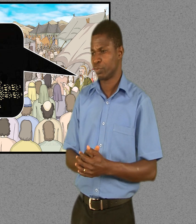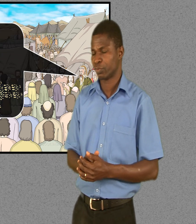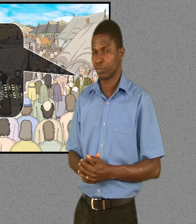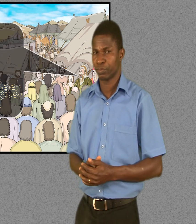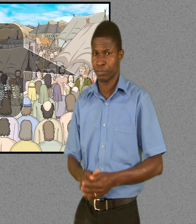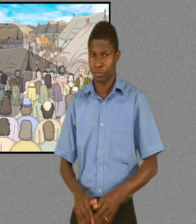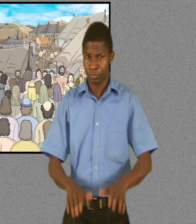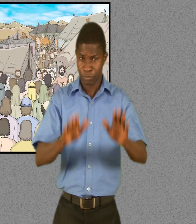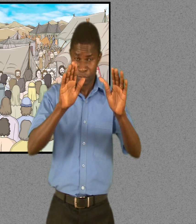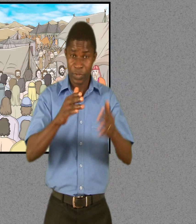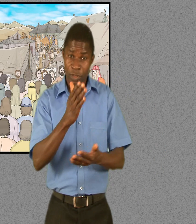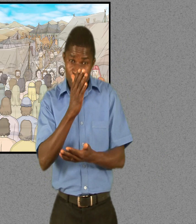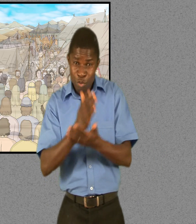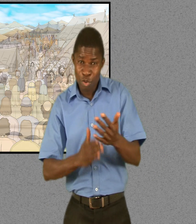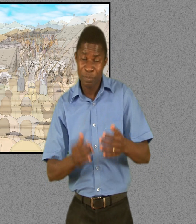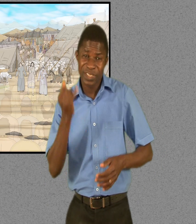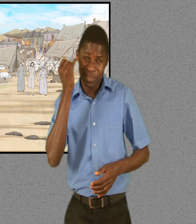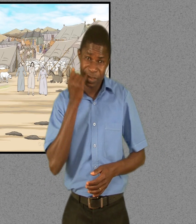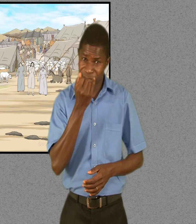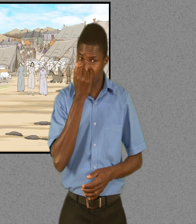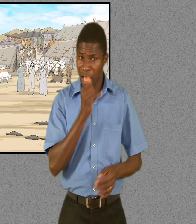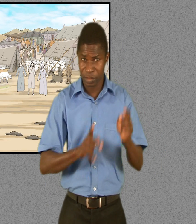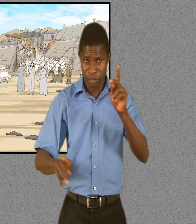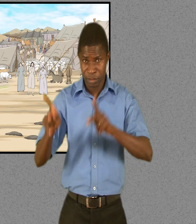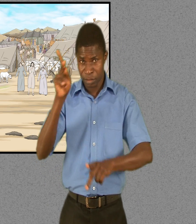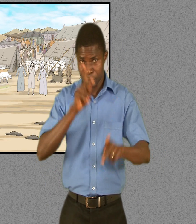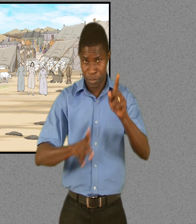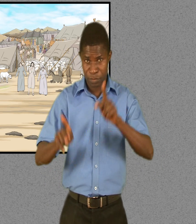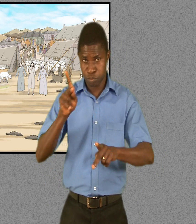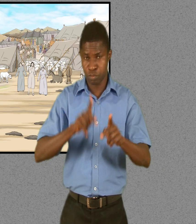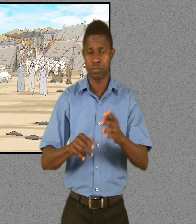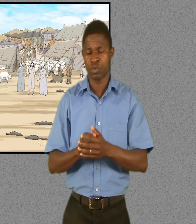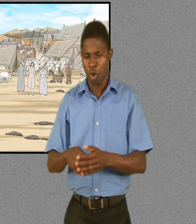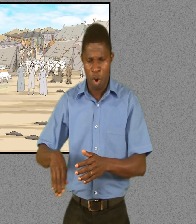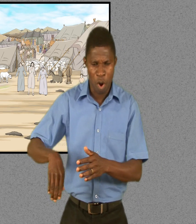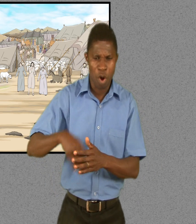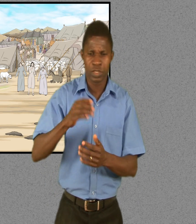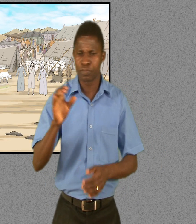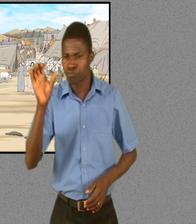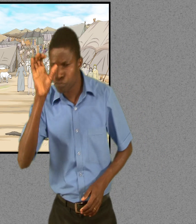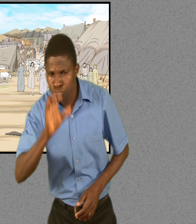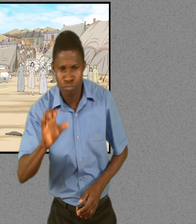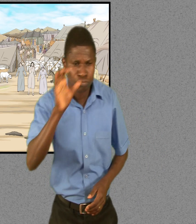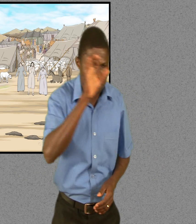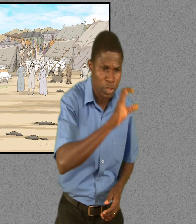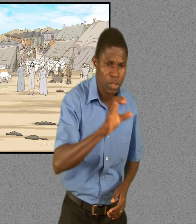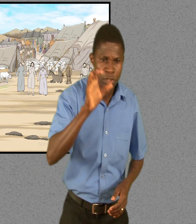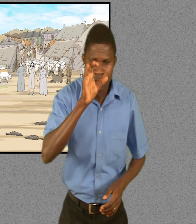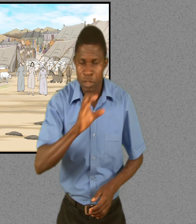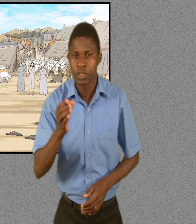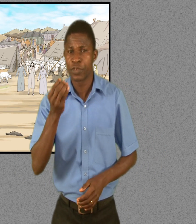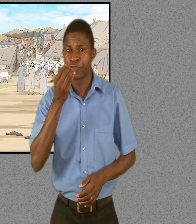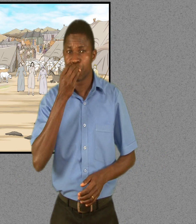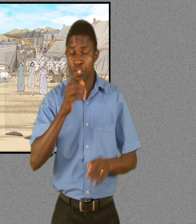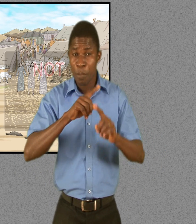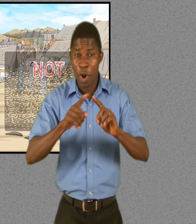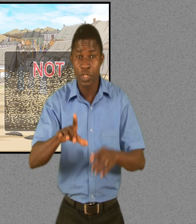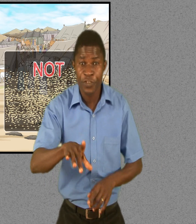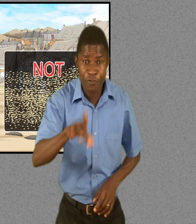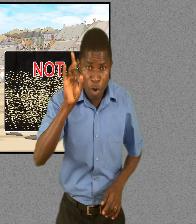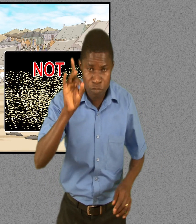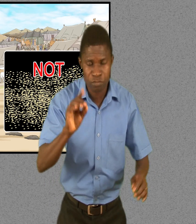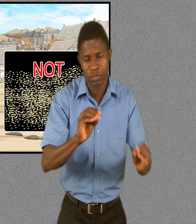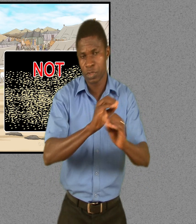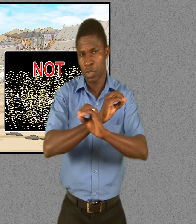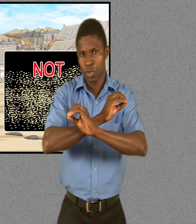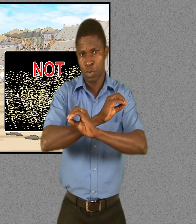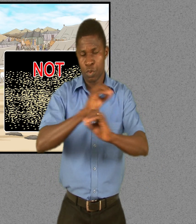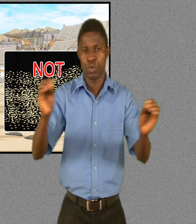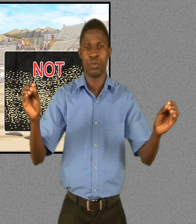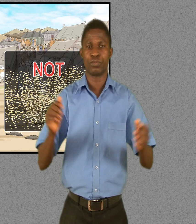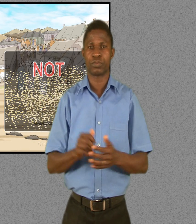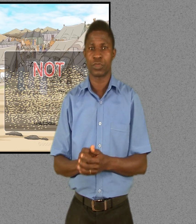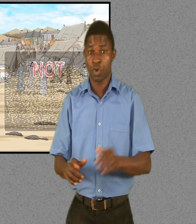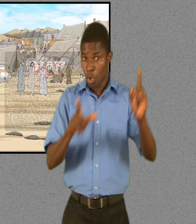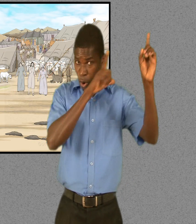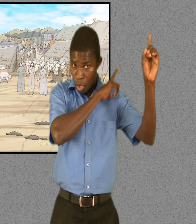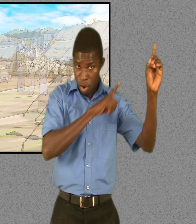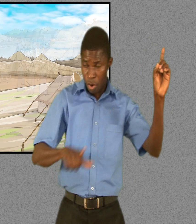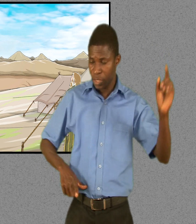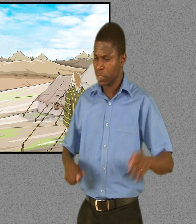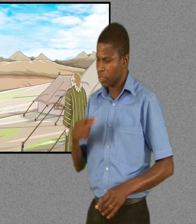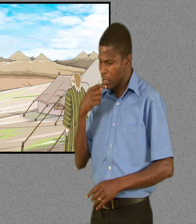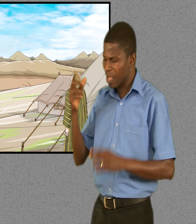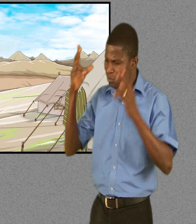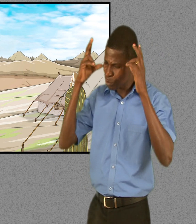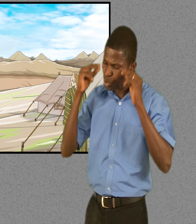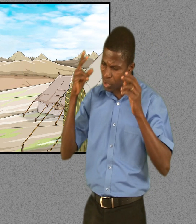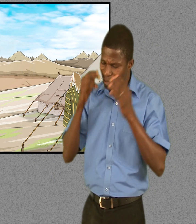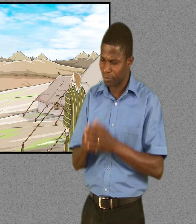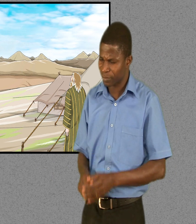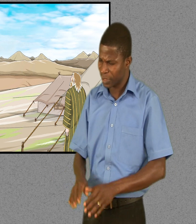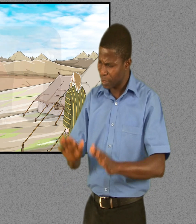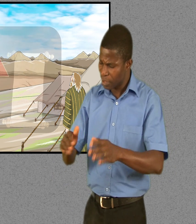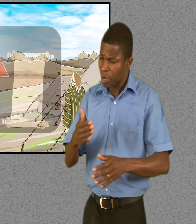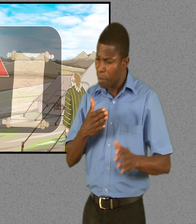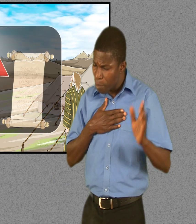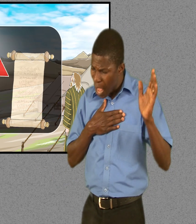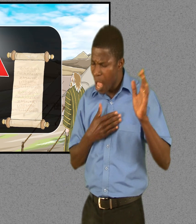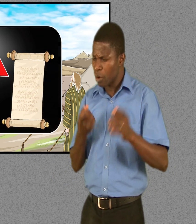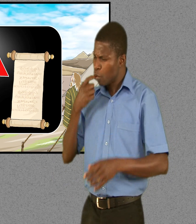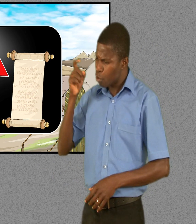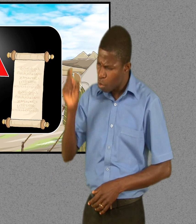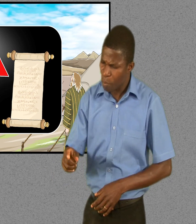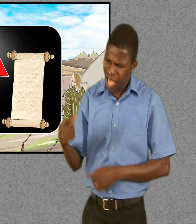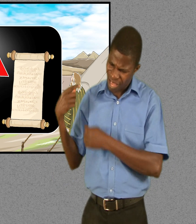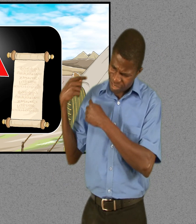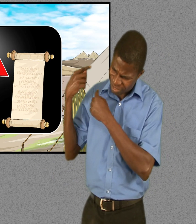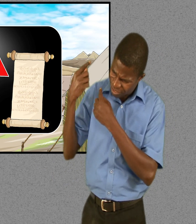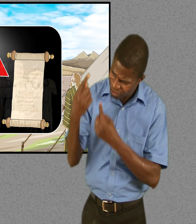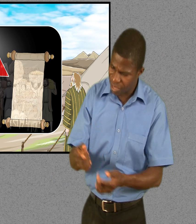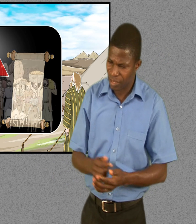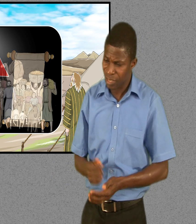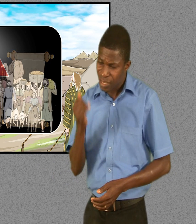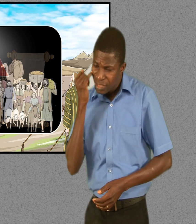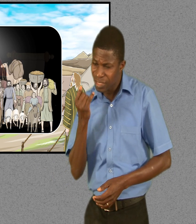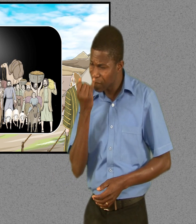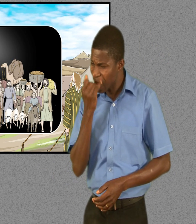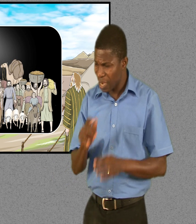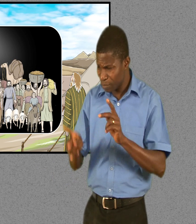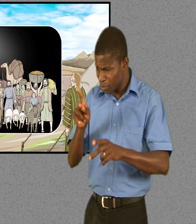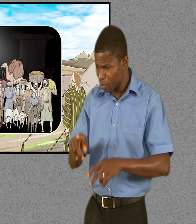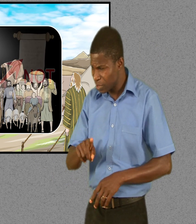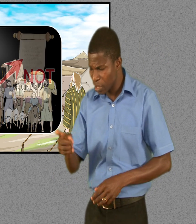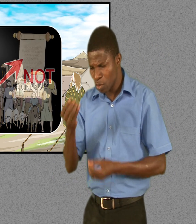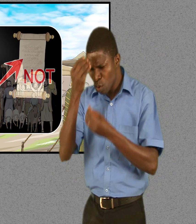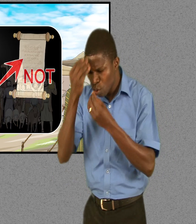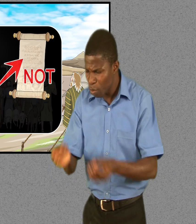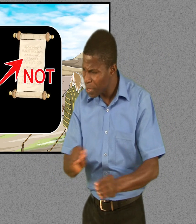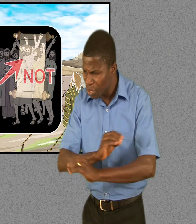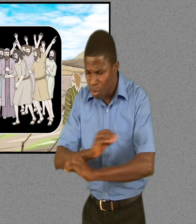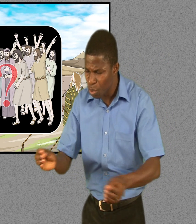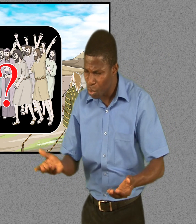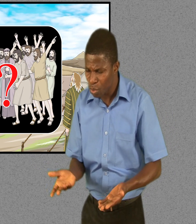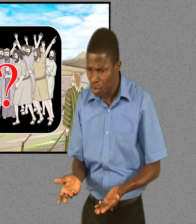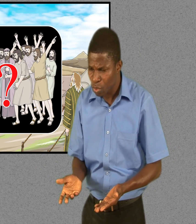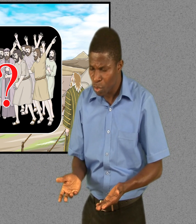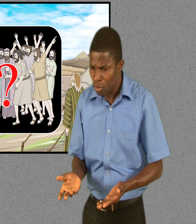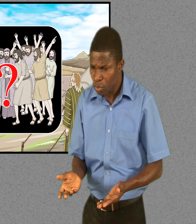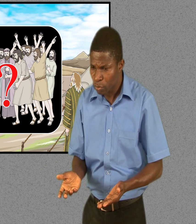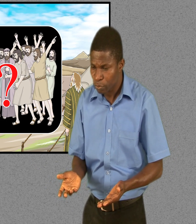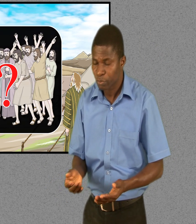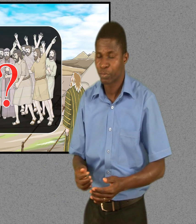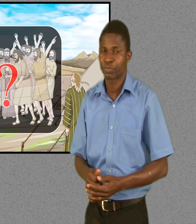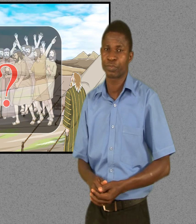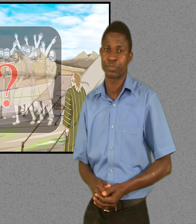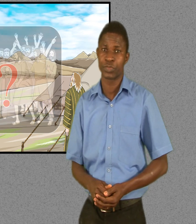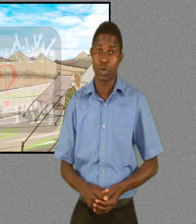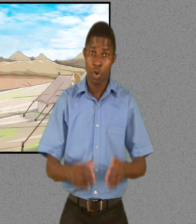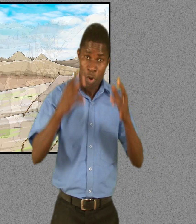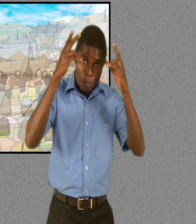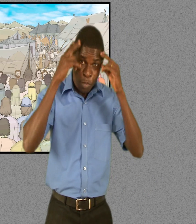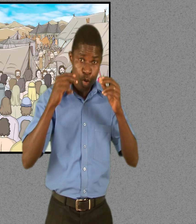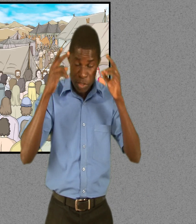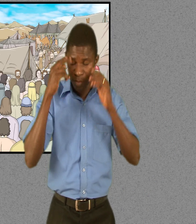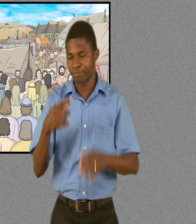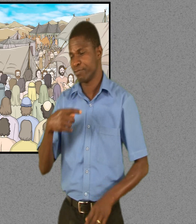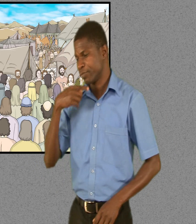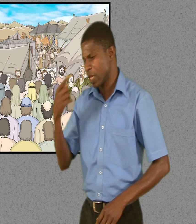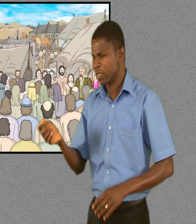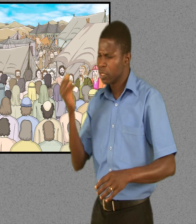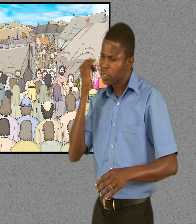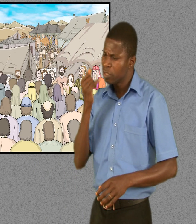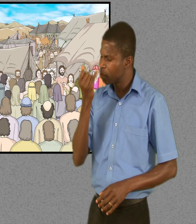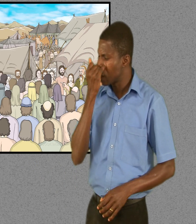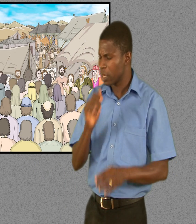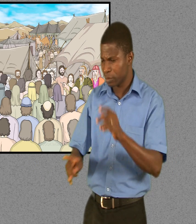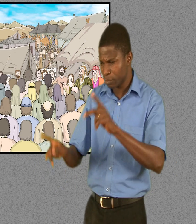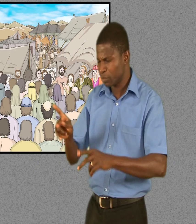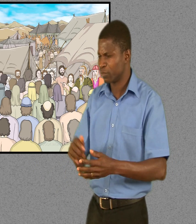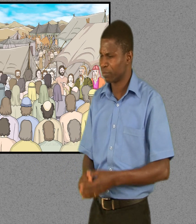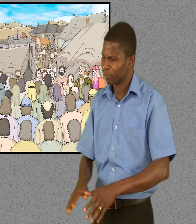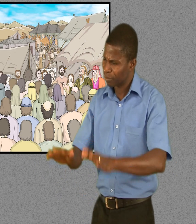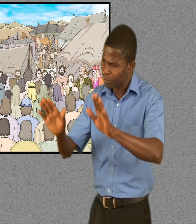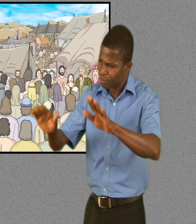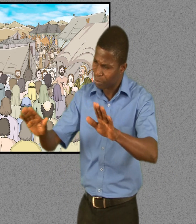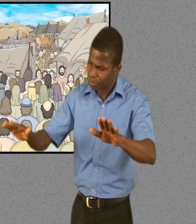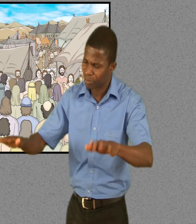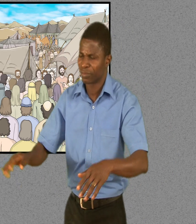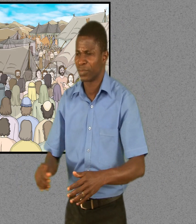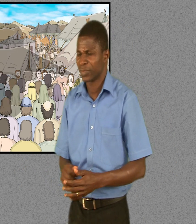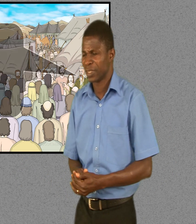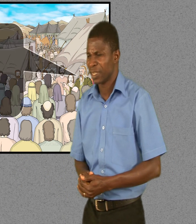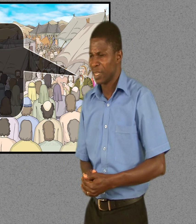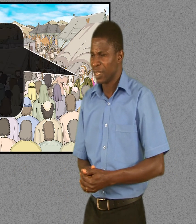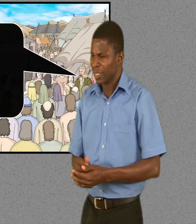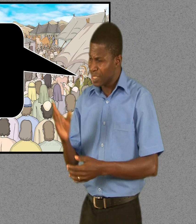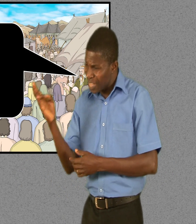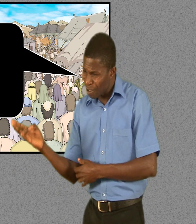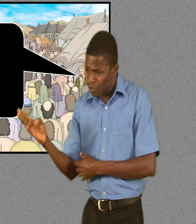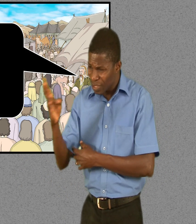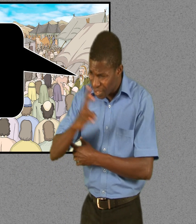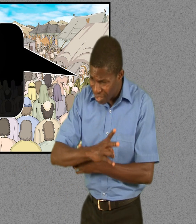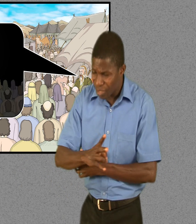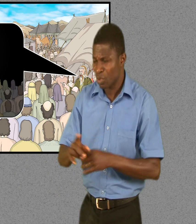Yet on the seventh day some of the people went out to gather, but they did not find anything. Then the LORD said to Moses, “How long will you refuse to keep My commandments and instructions?